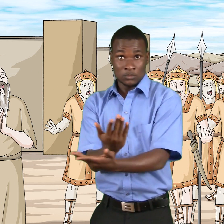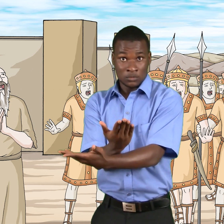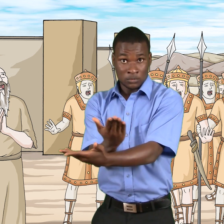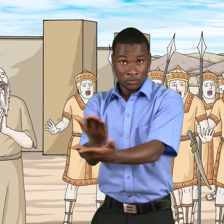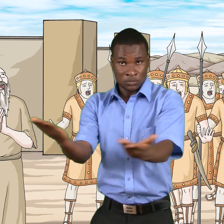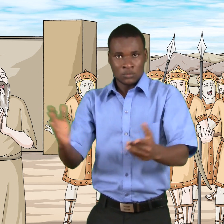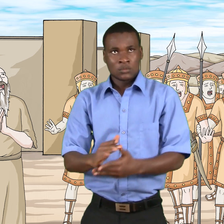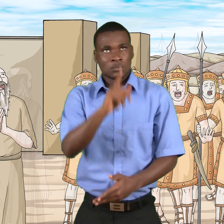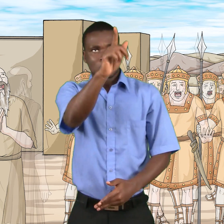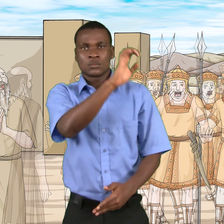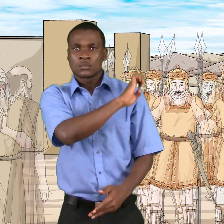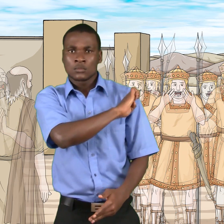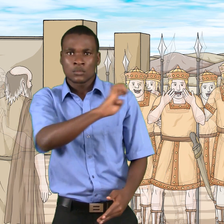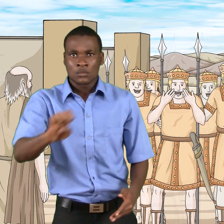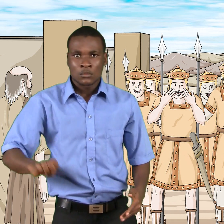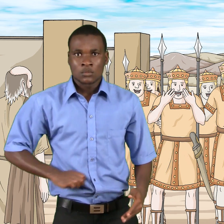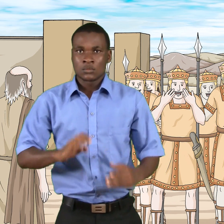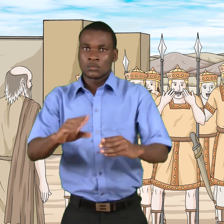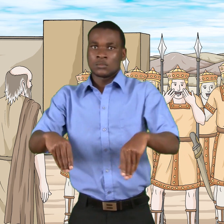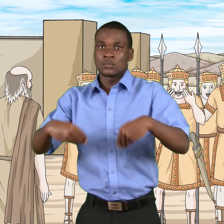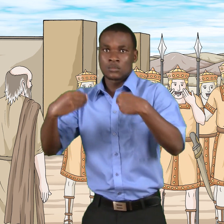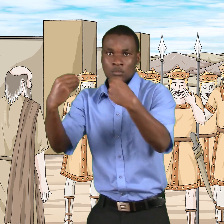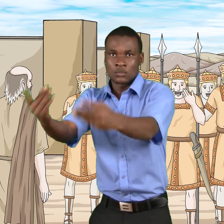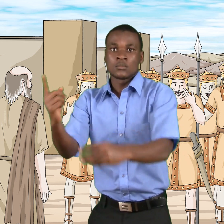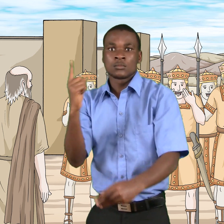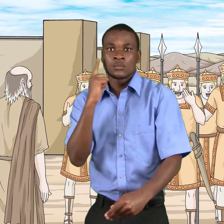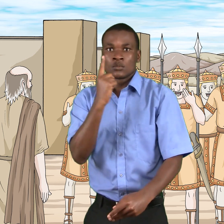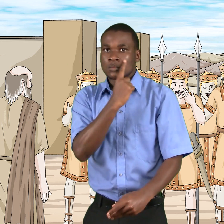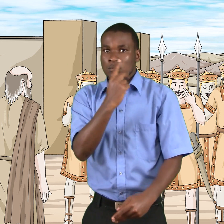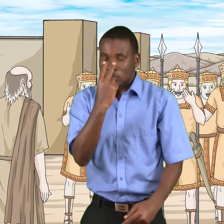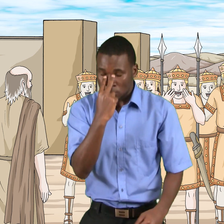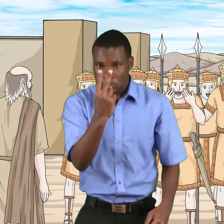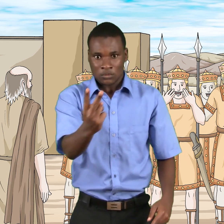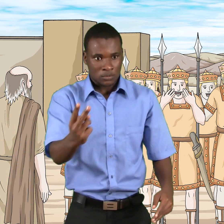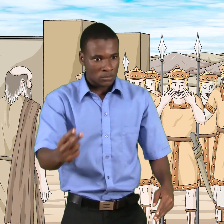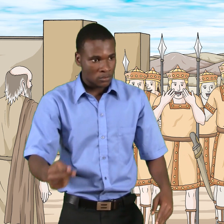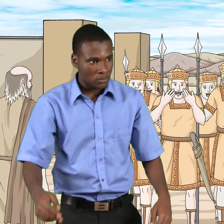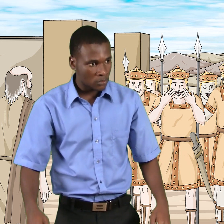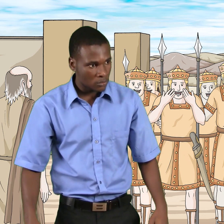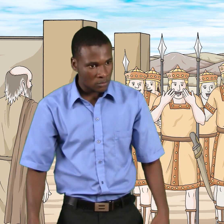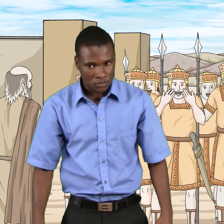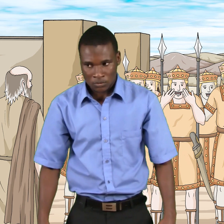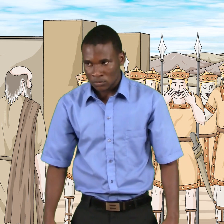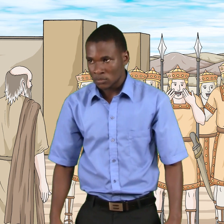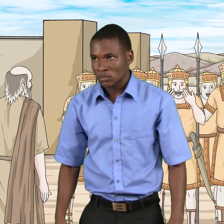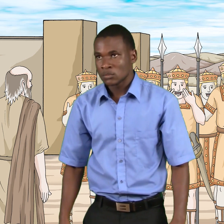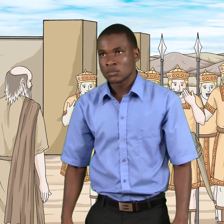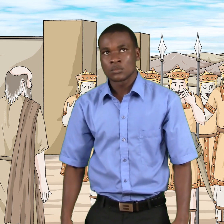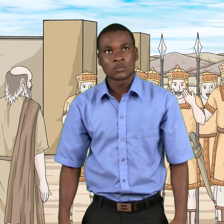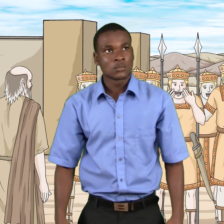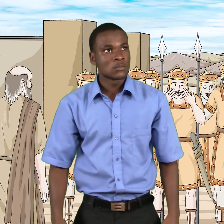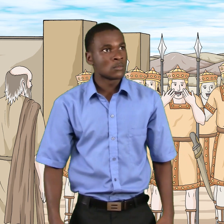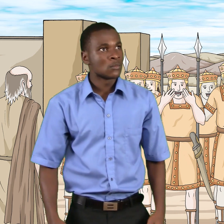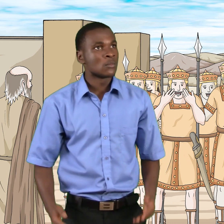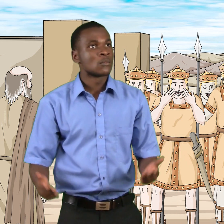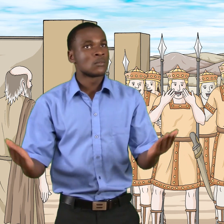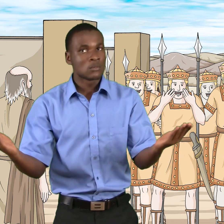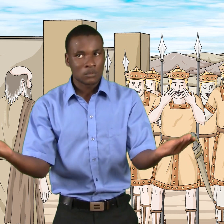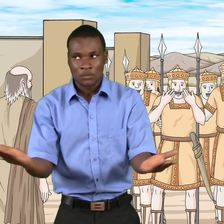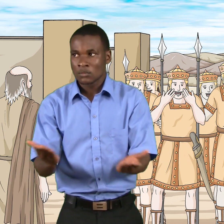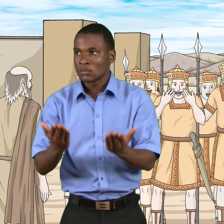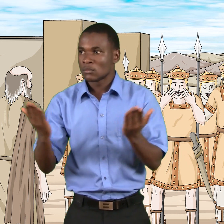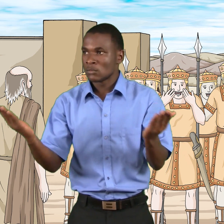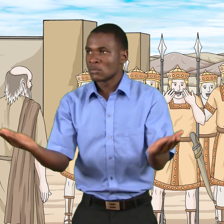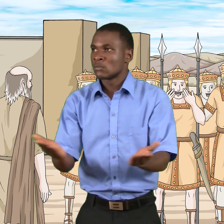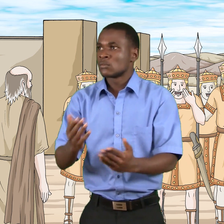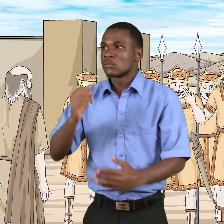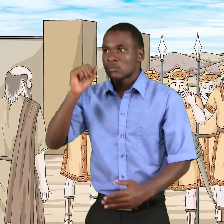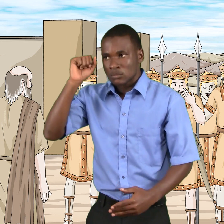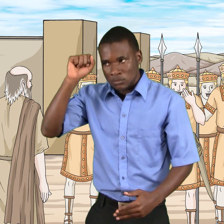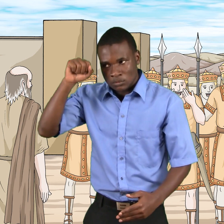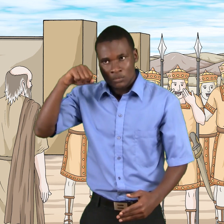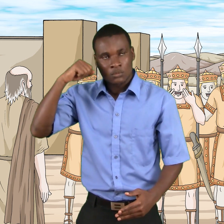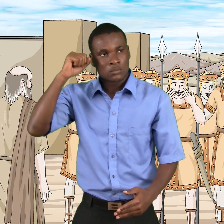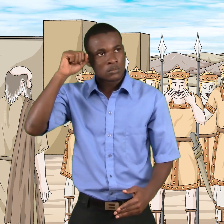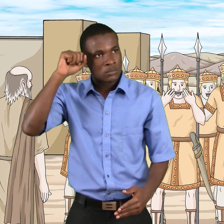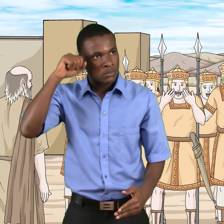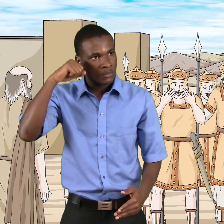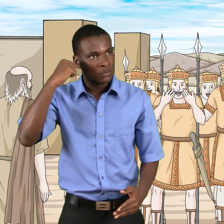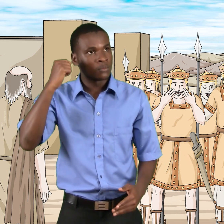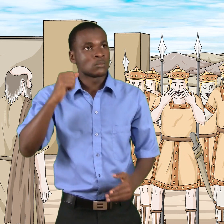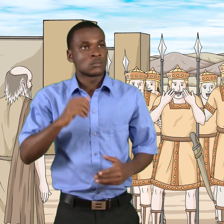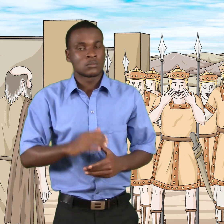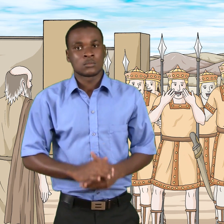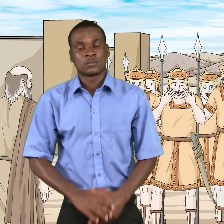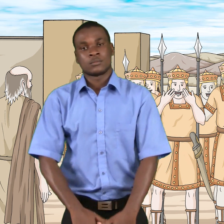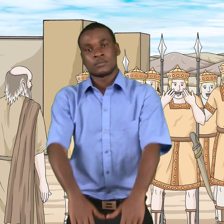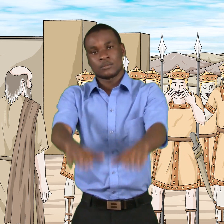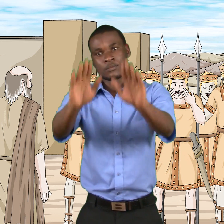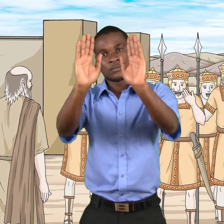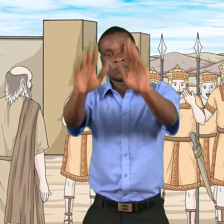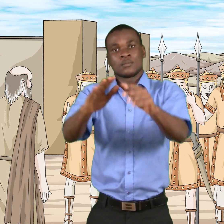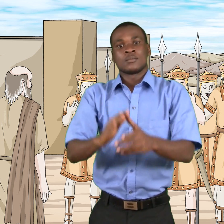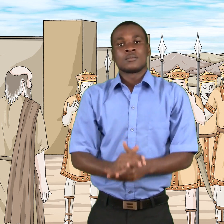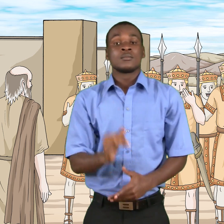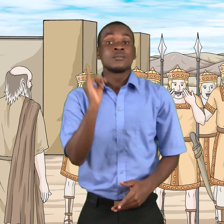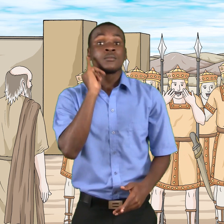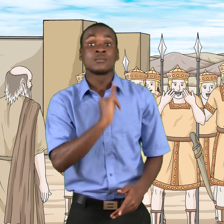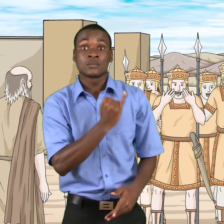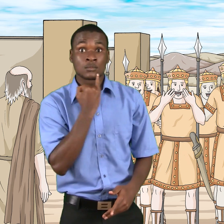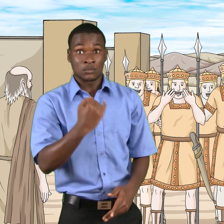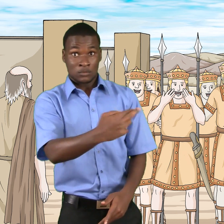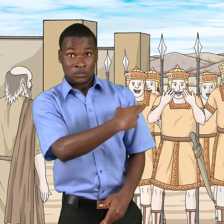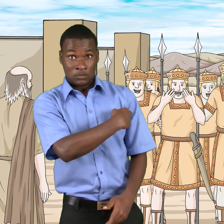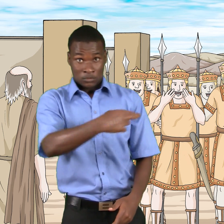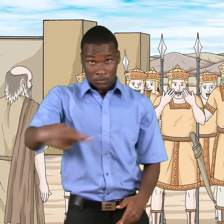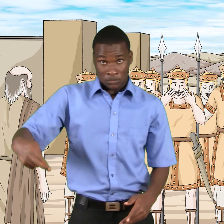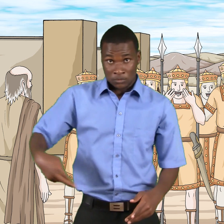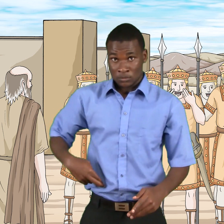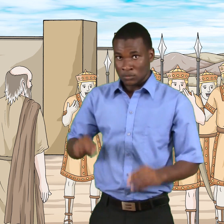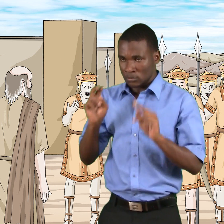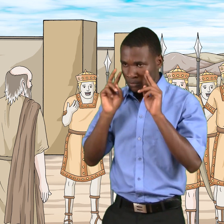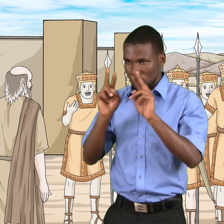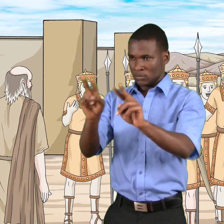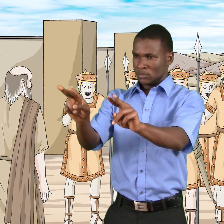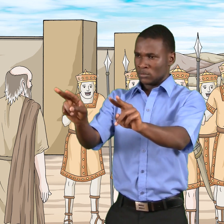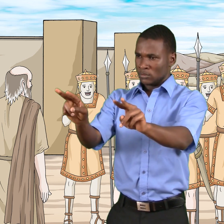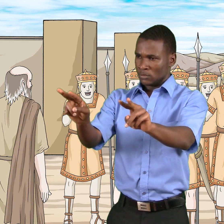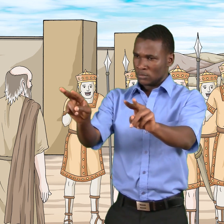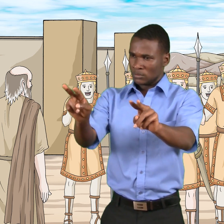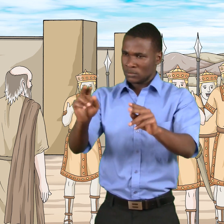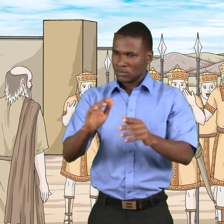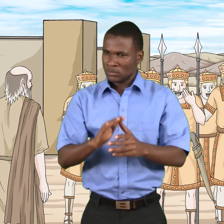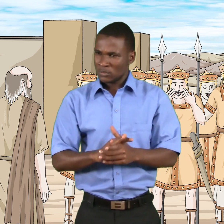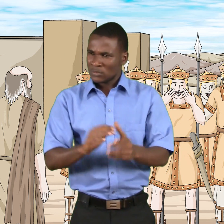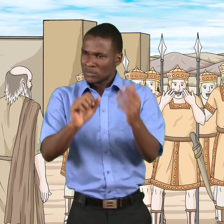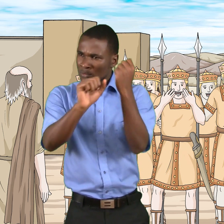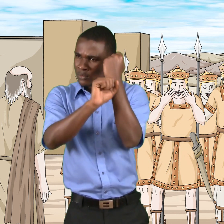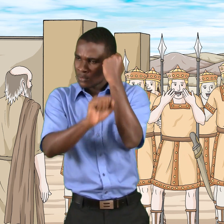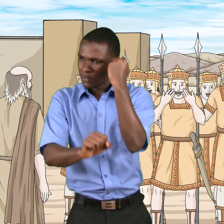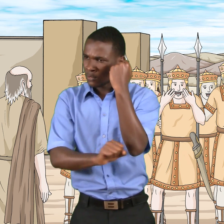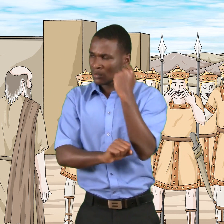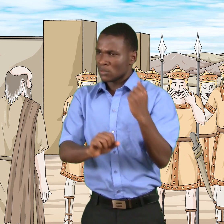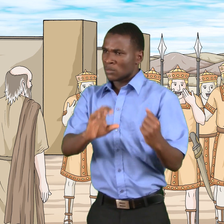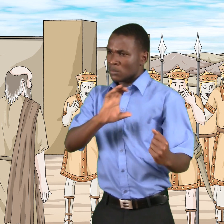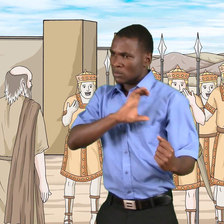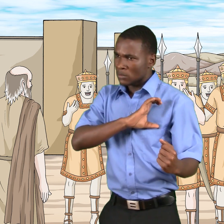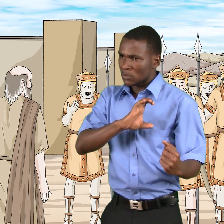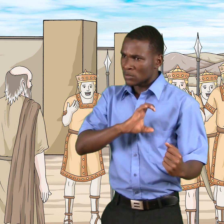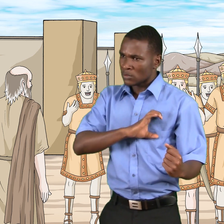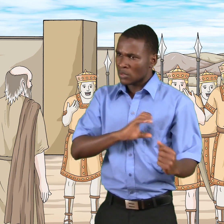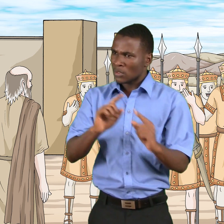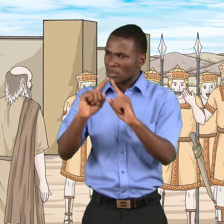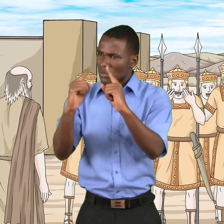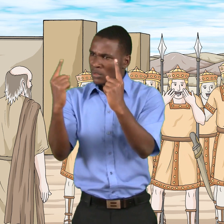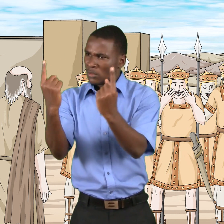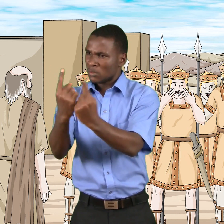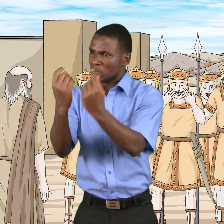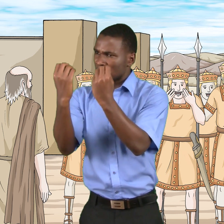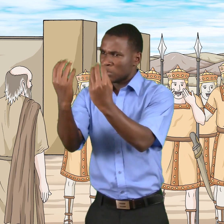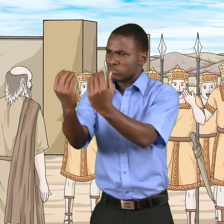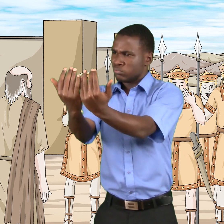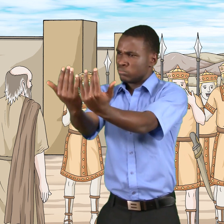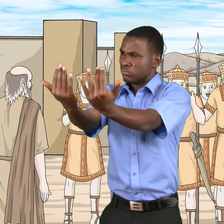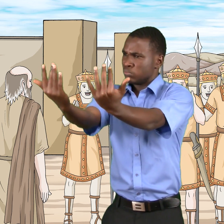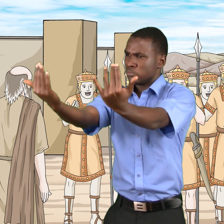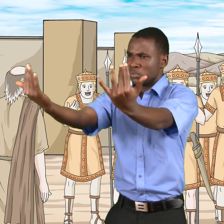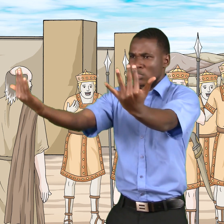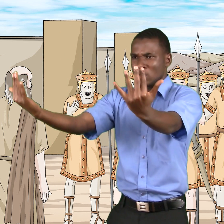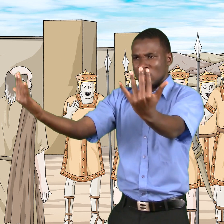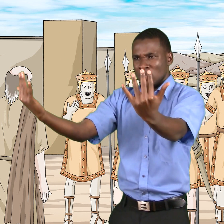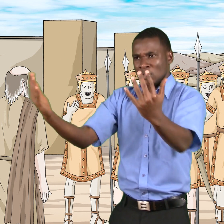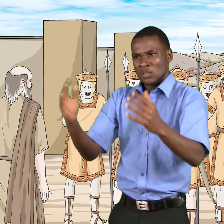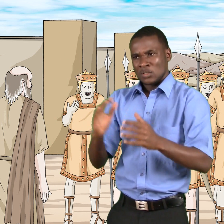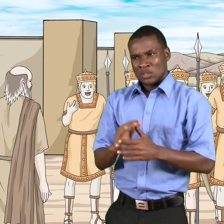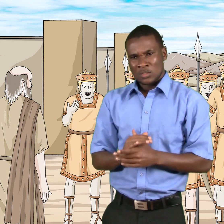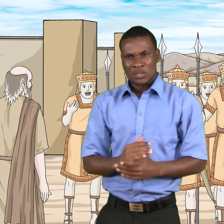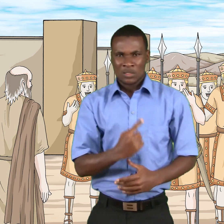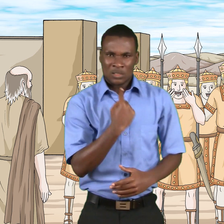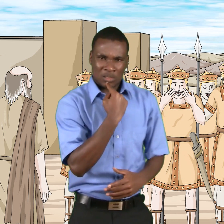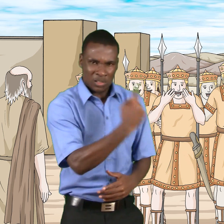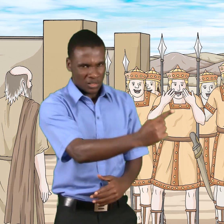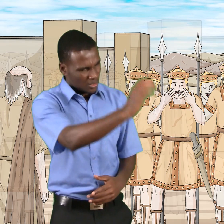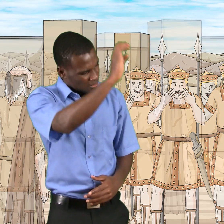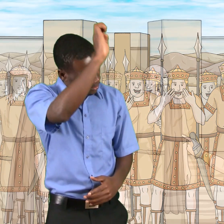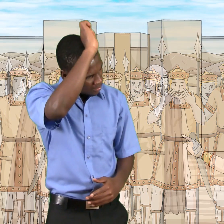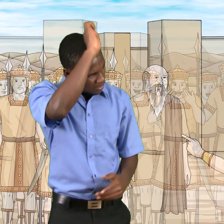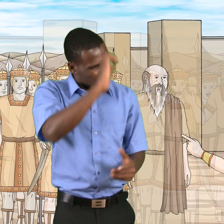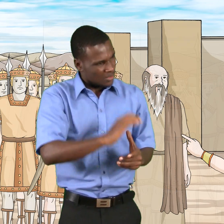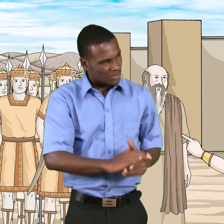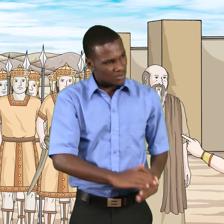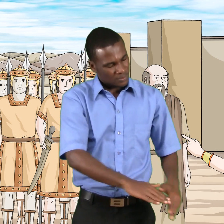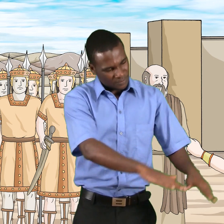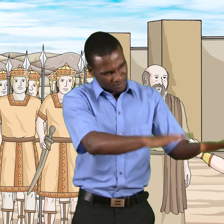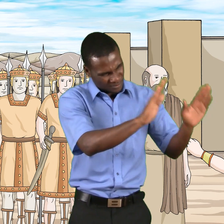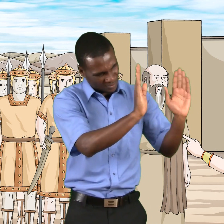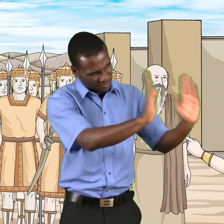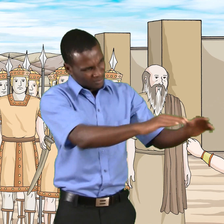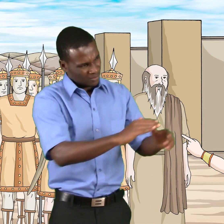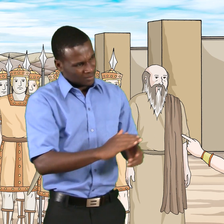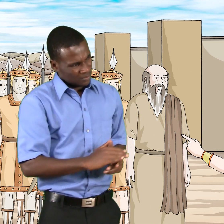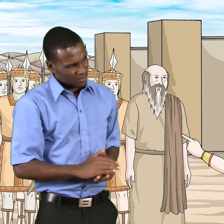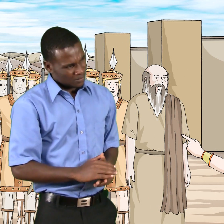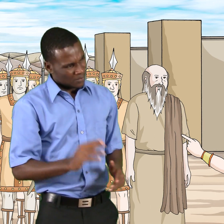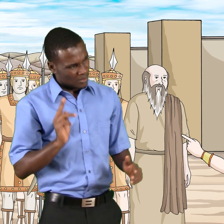Then the LORD opened their eyes, and they looked around and discovered that they were in Samaria.